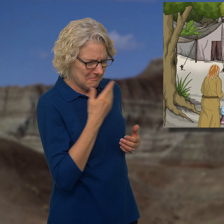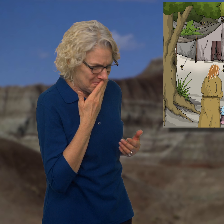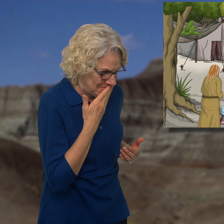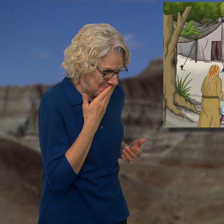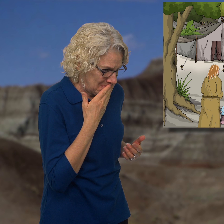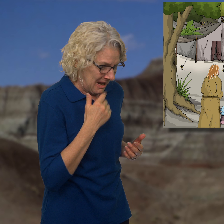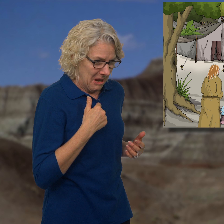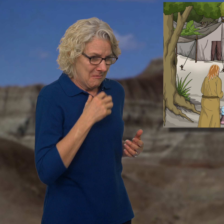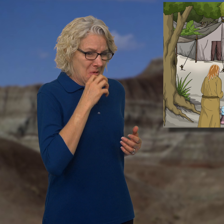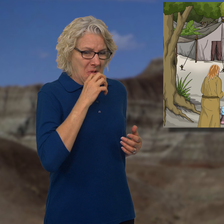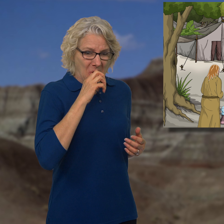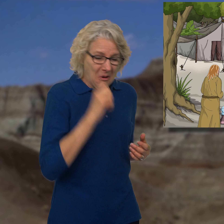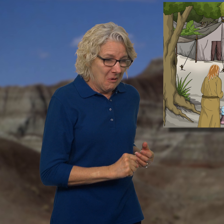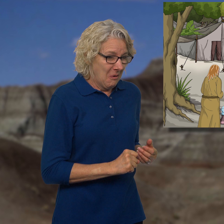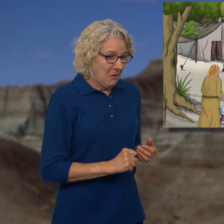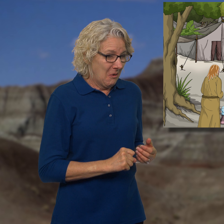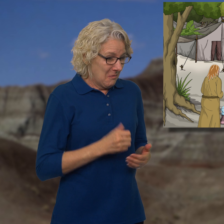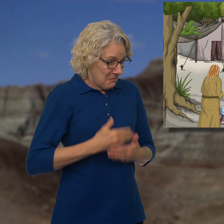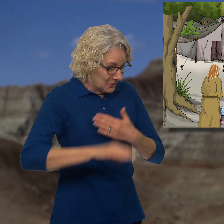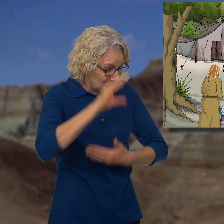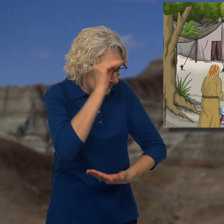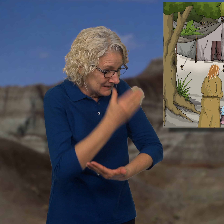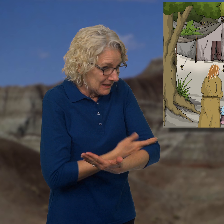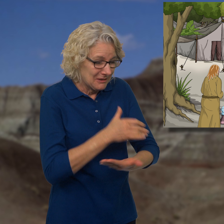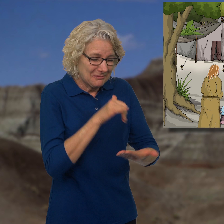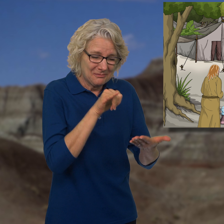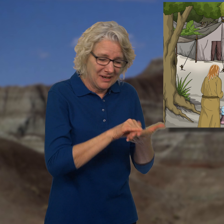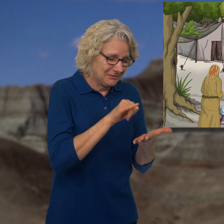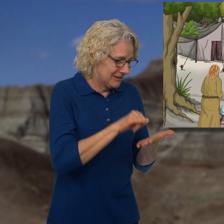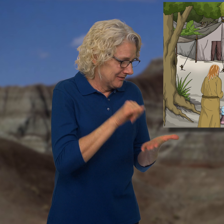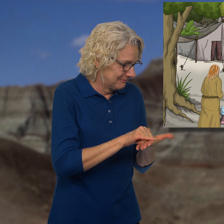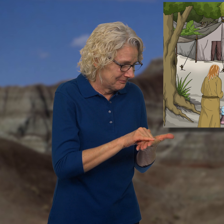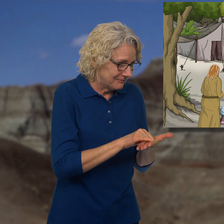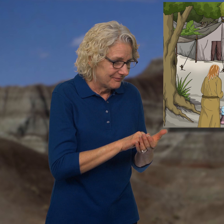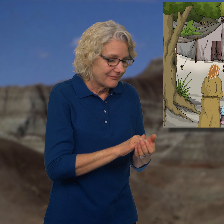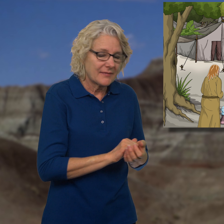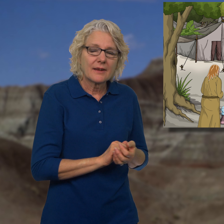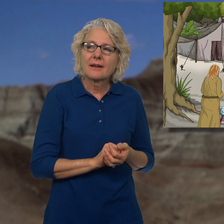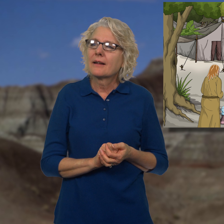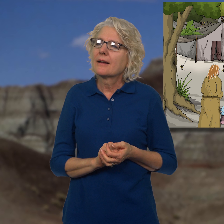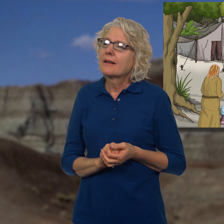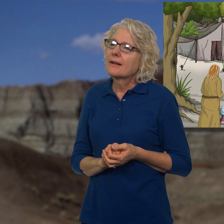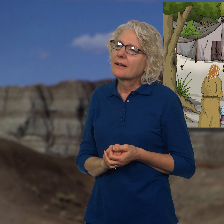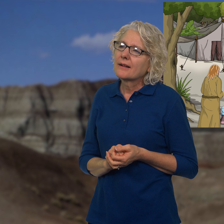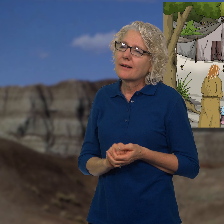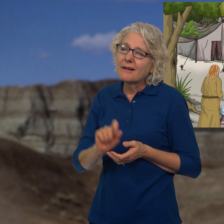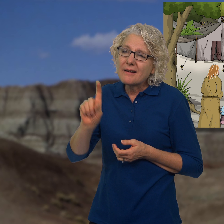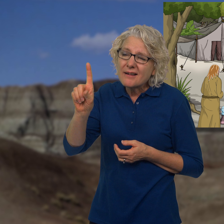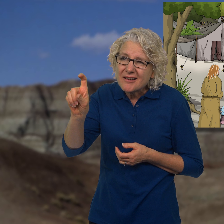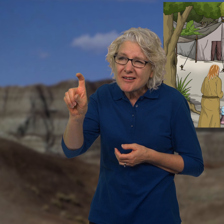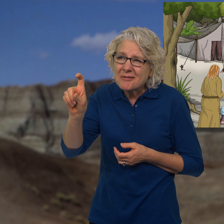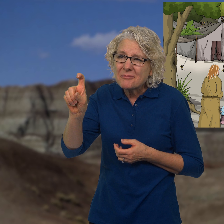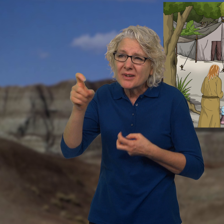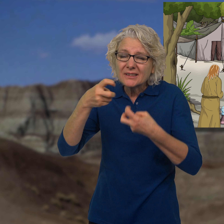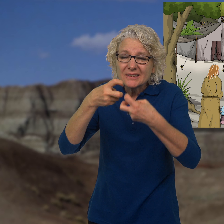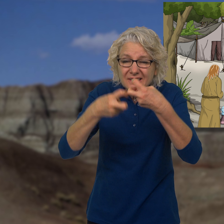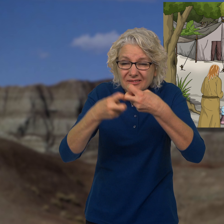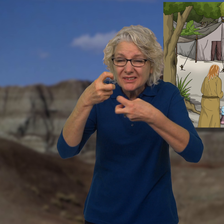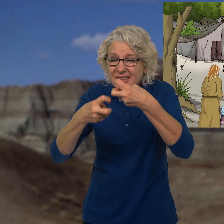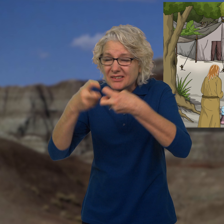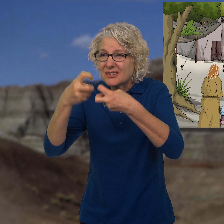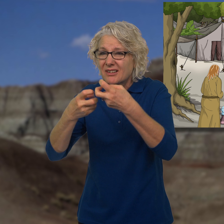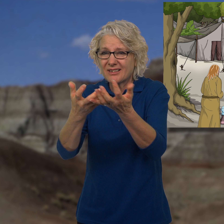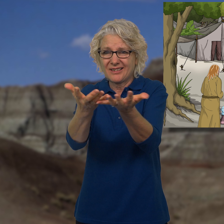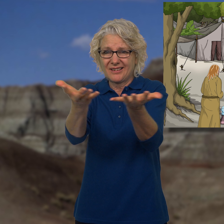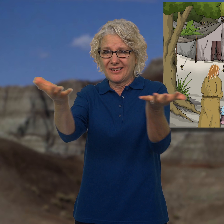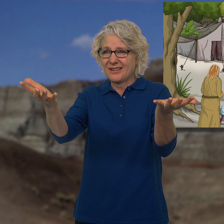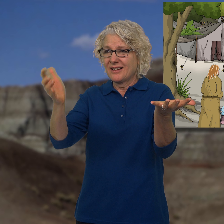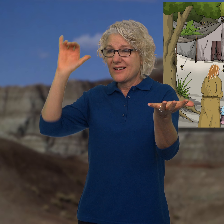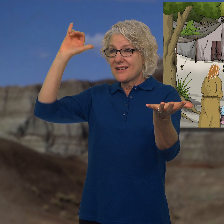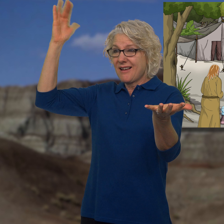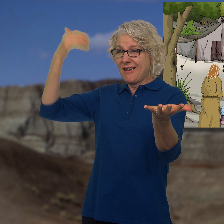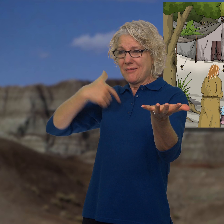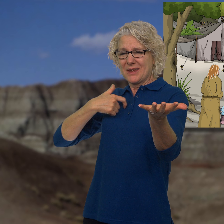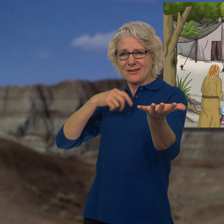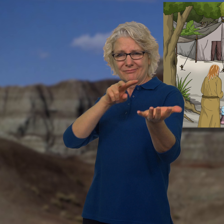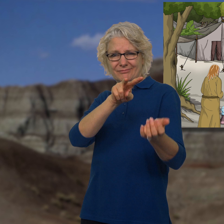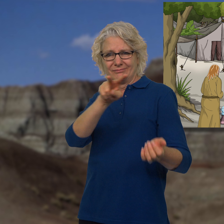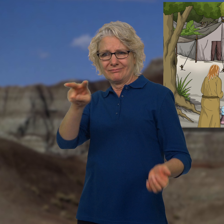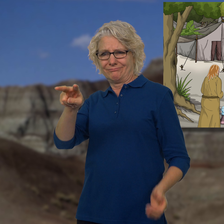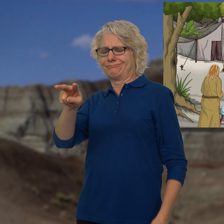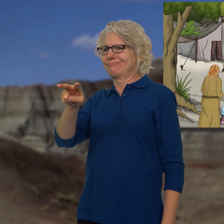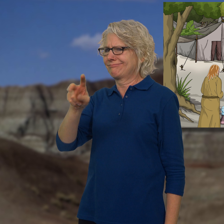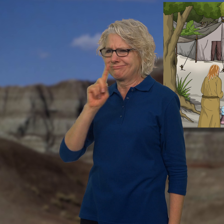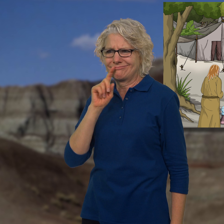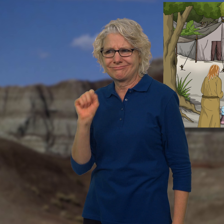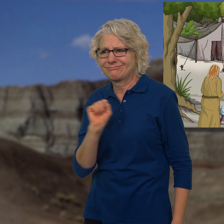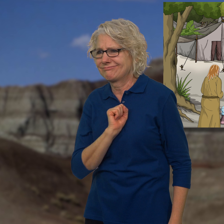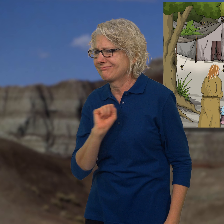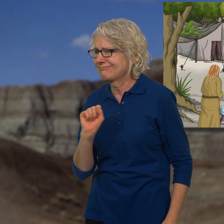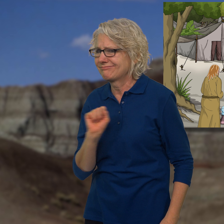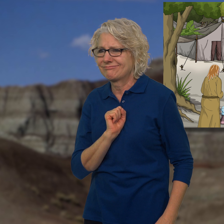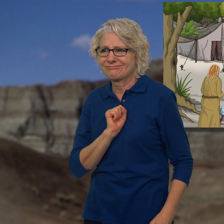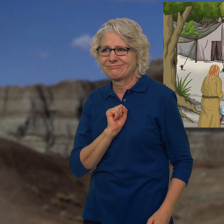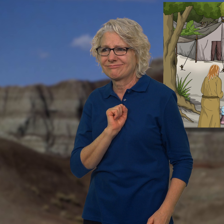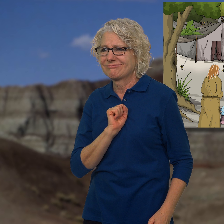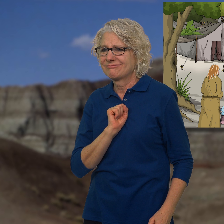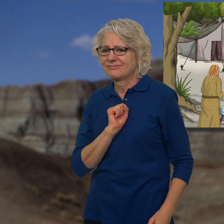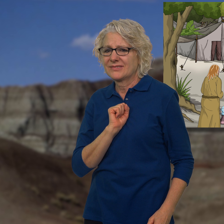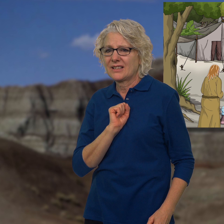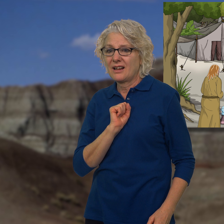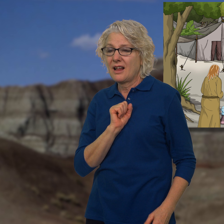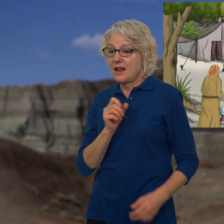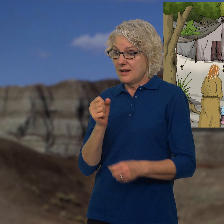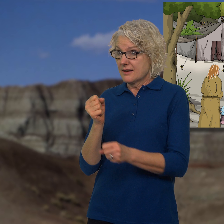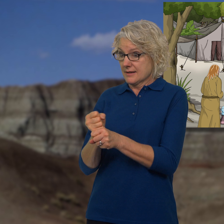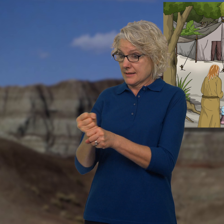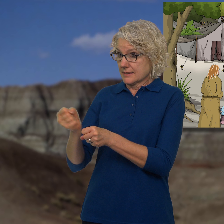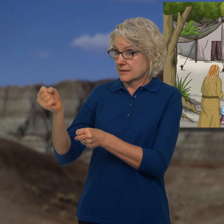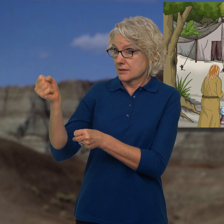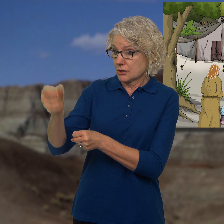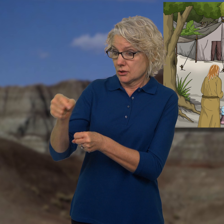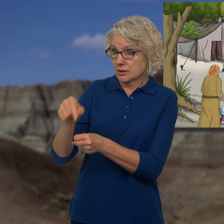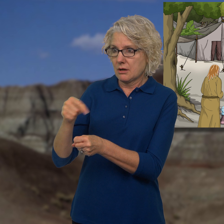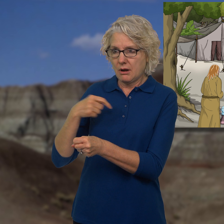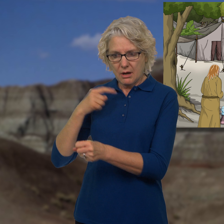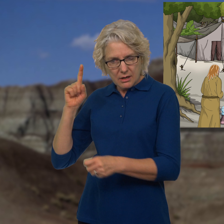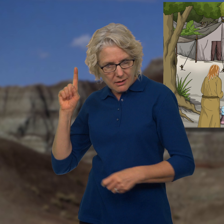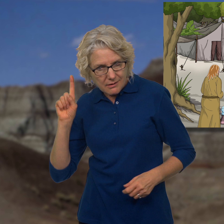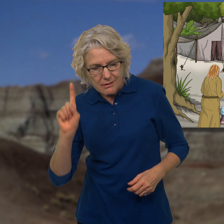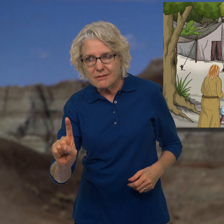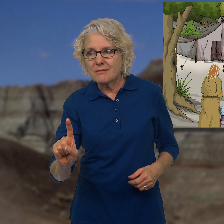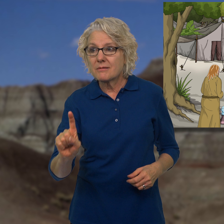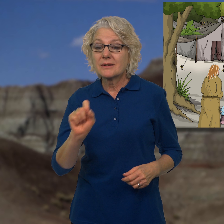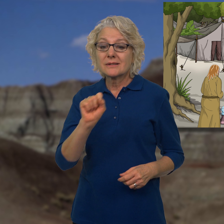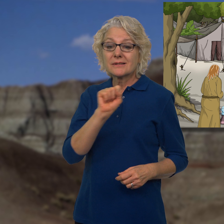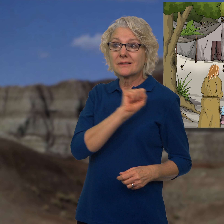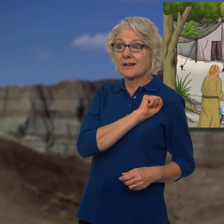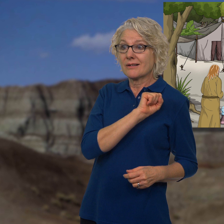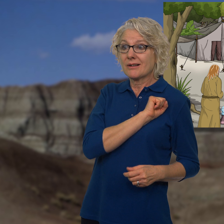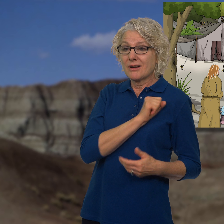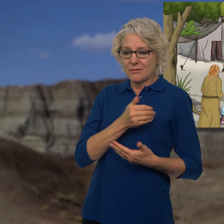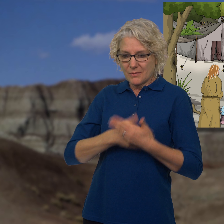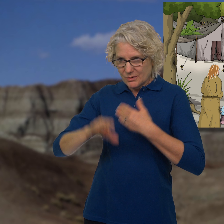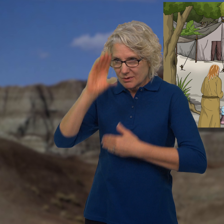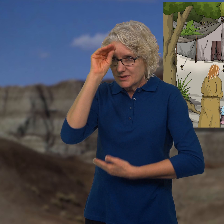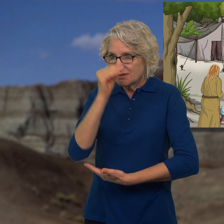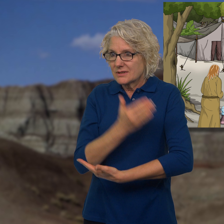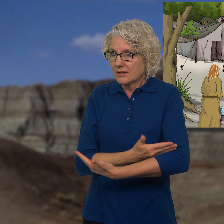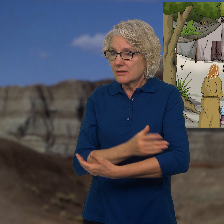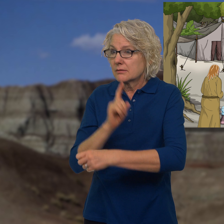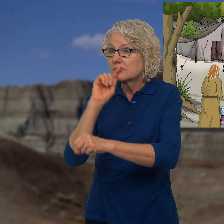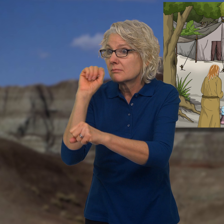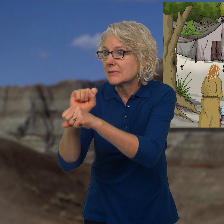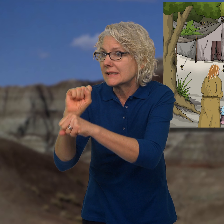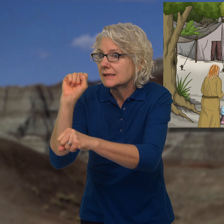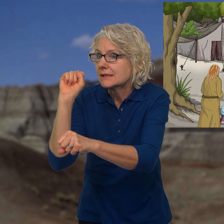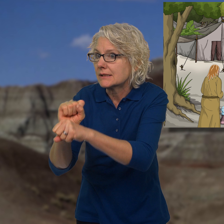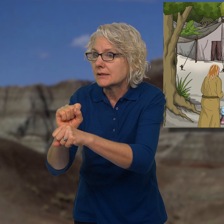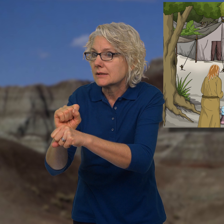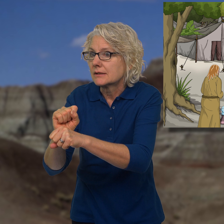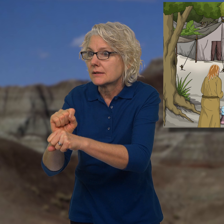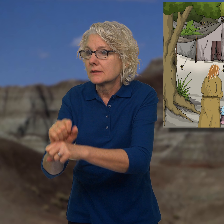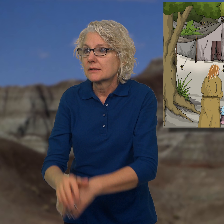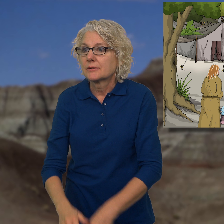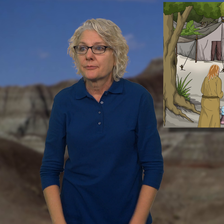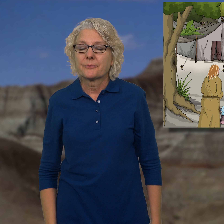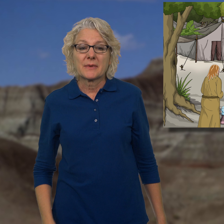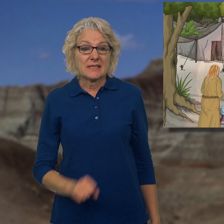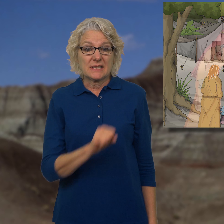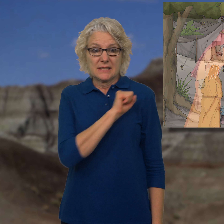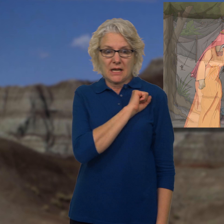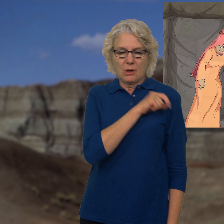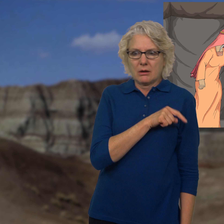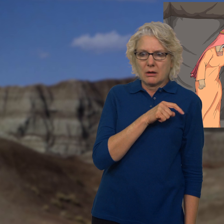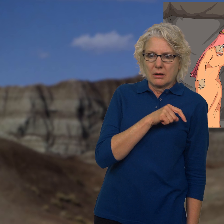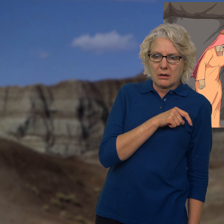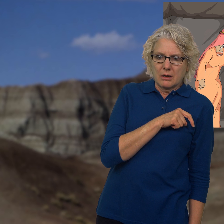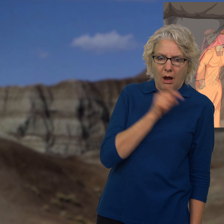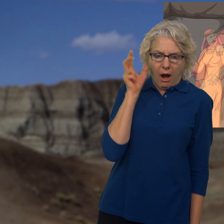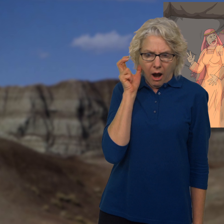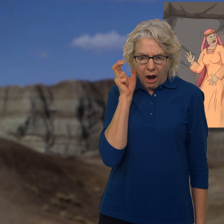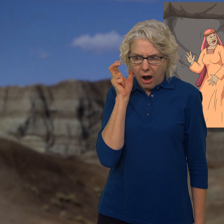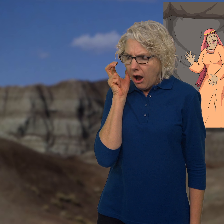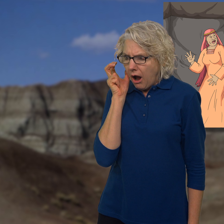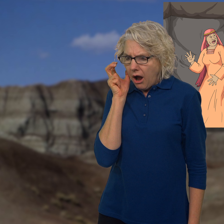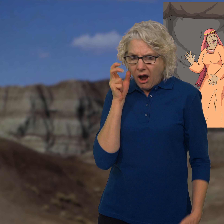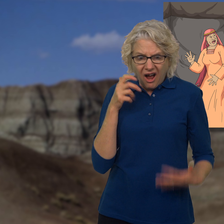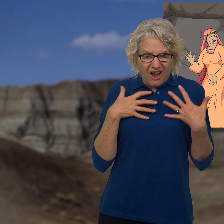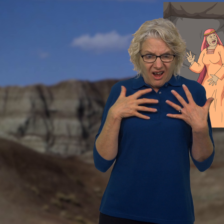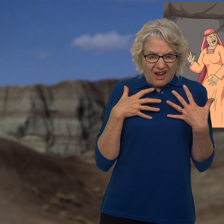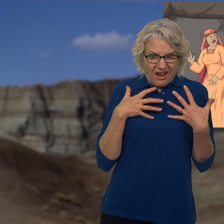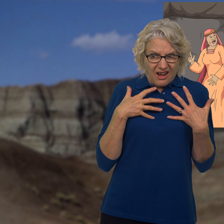Is anything too difficult for the LORD? At the appointed time I will return to you—in about a year—and Sarah will have a son.”